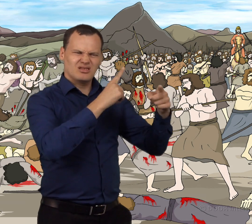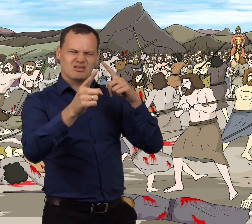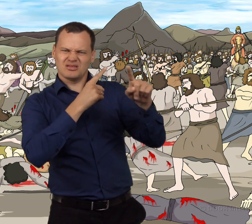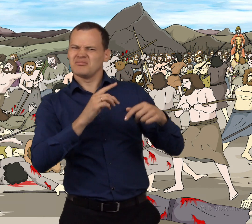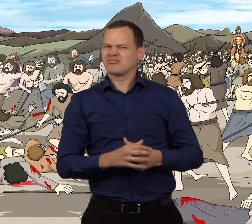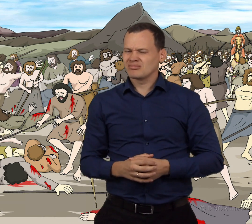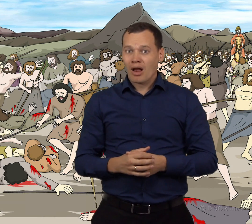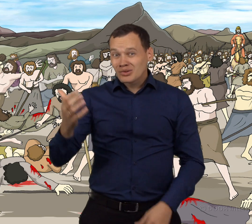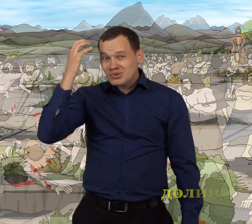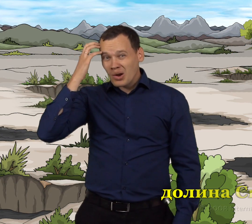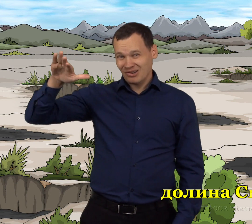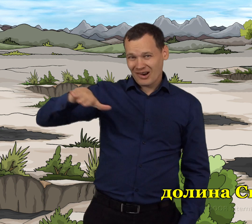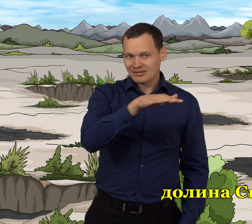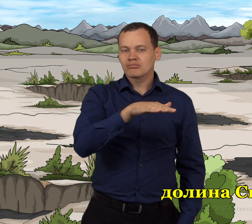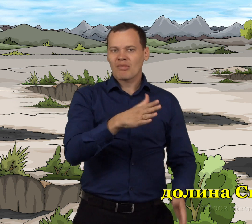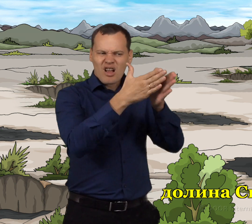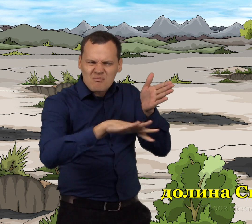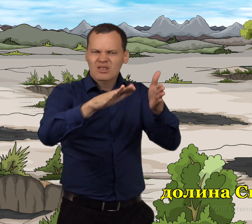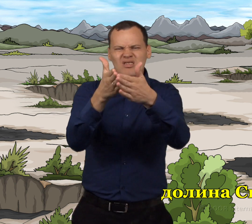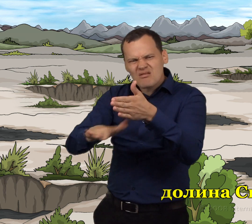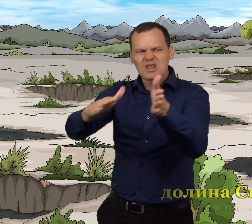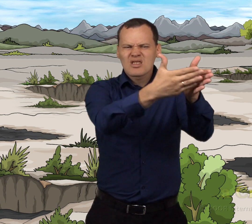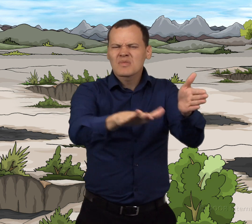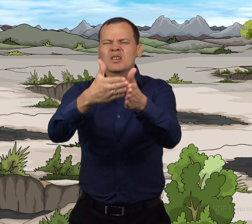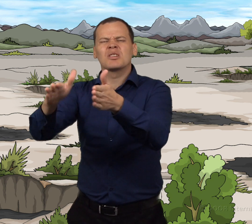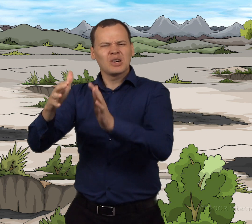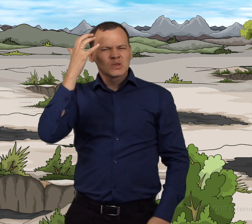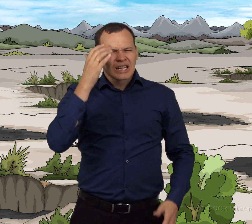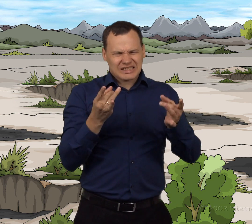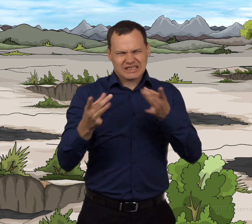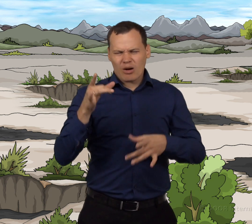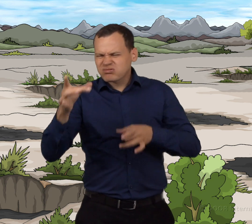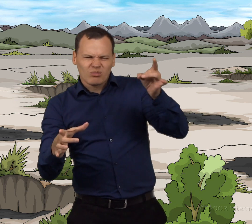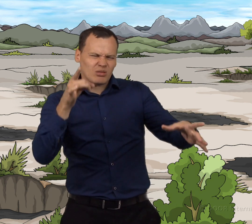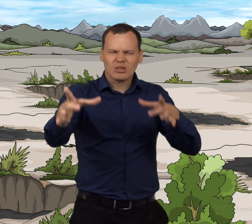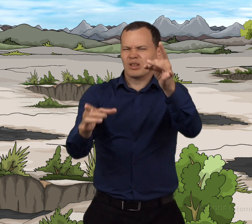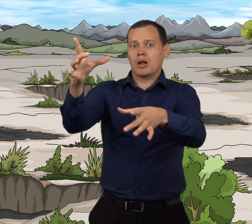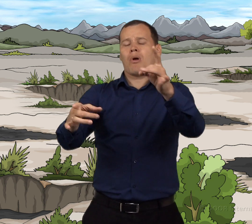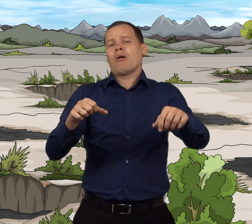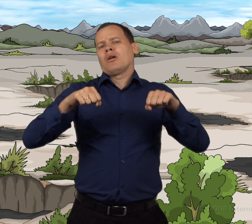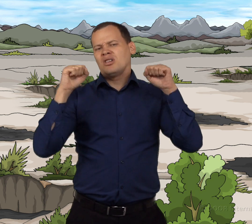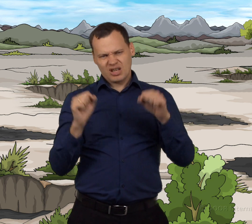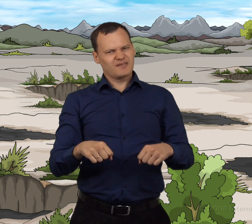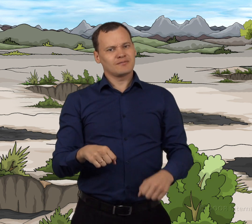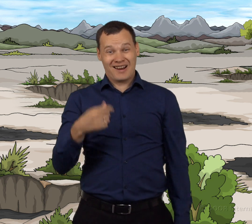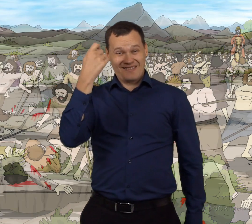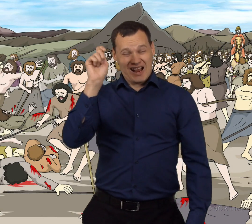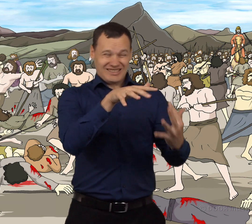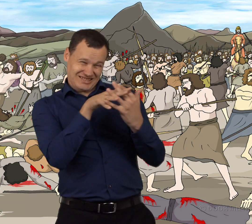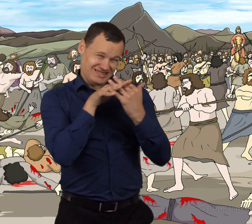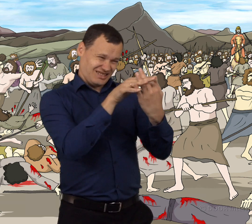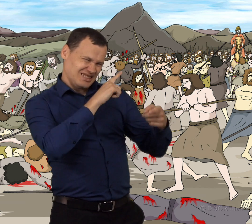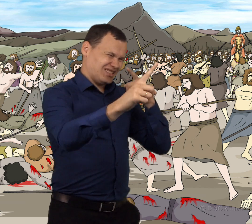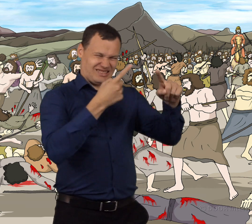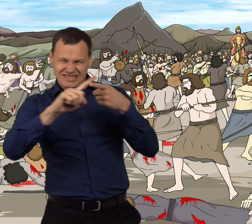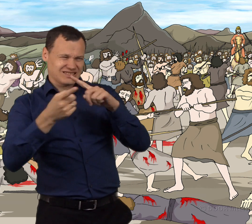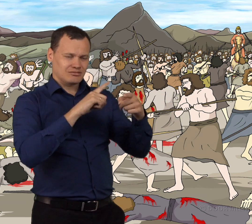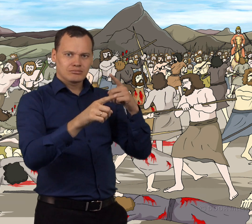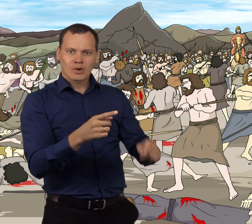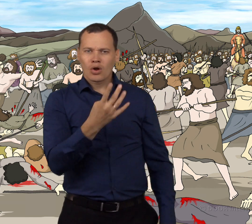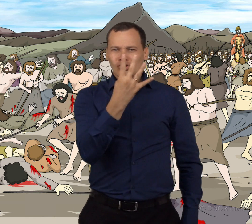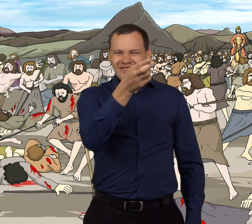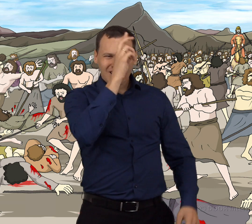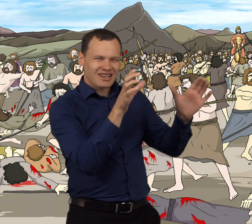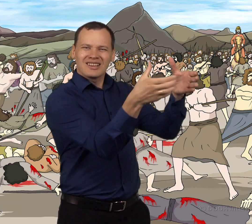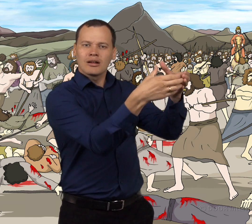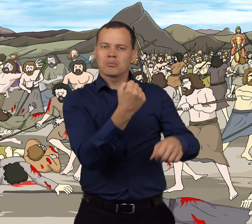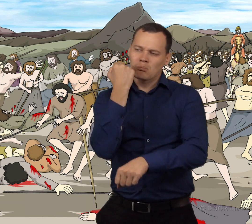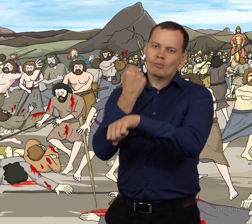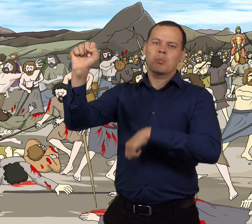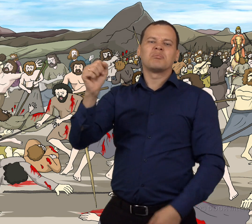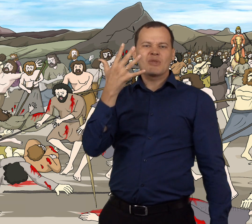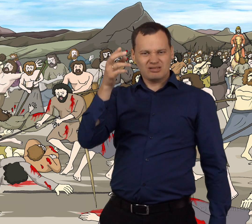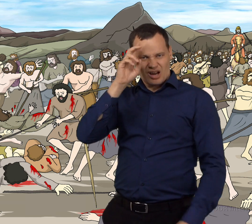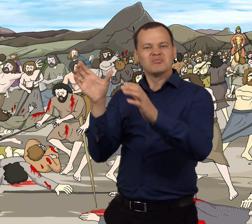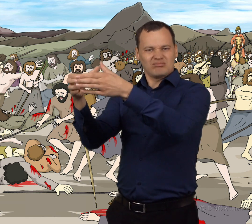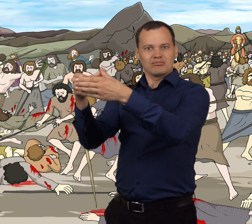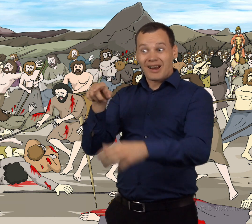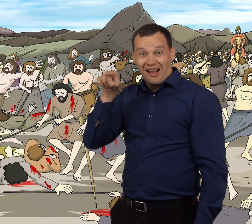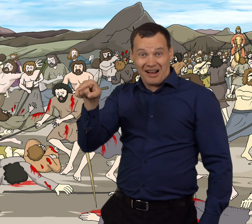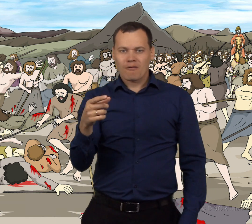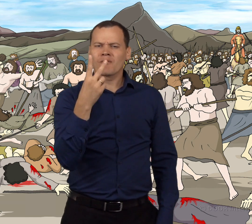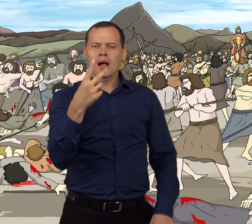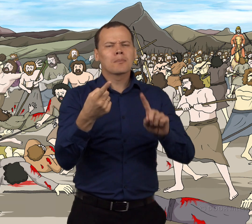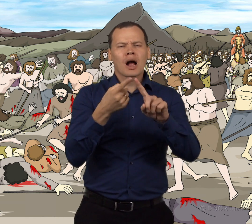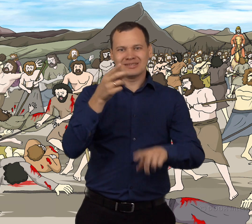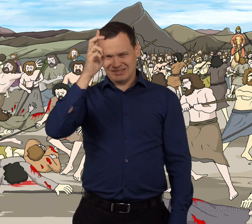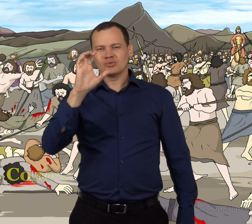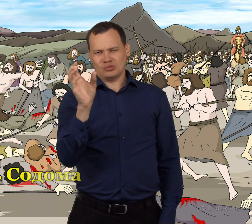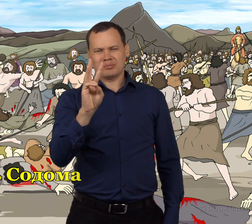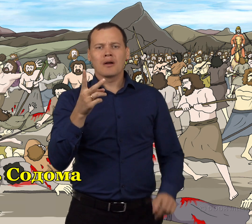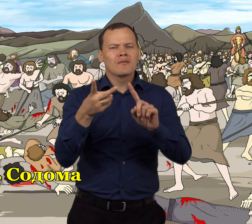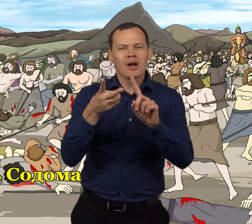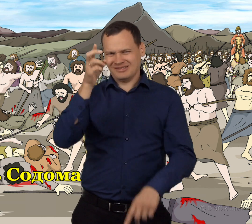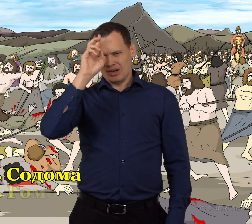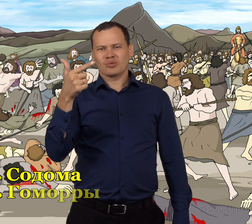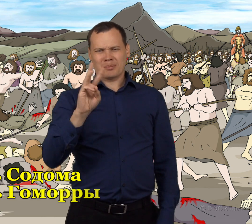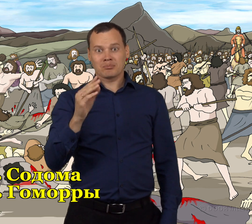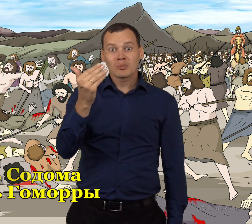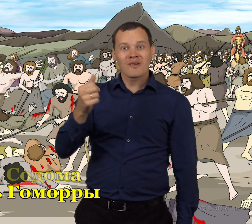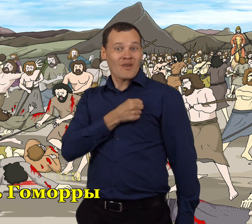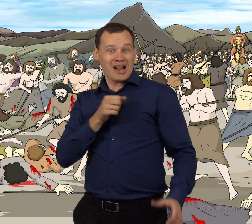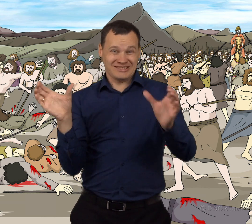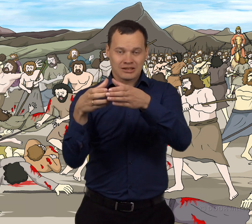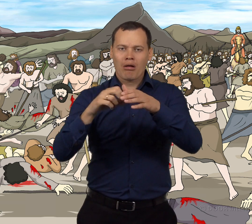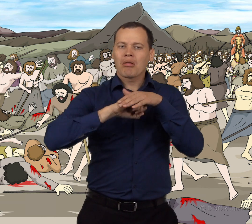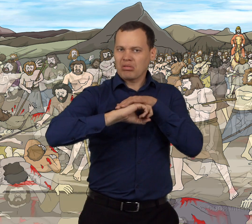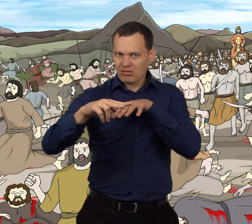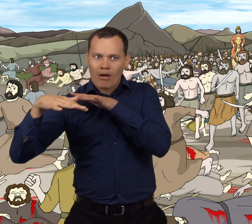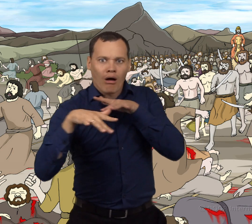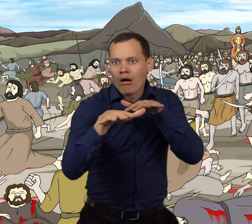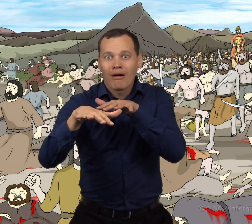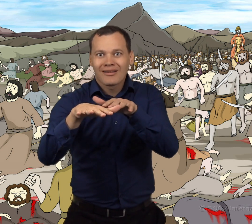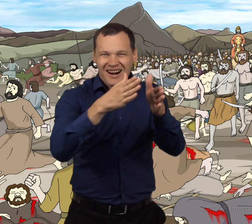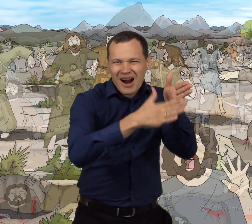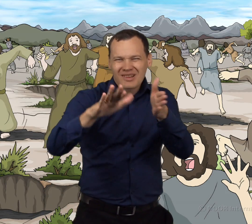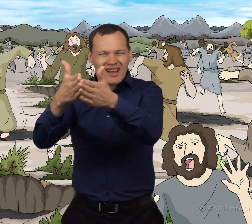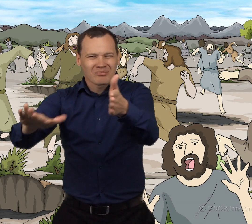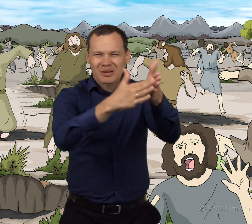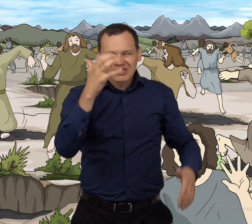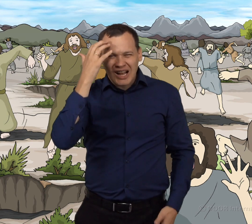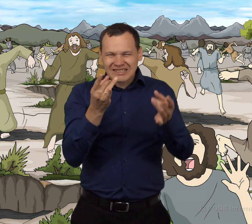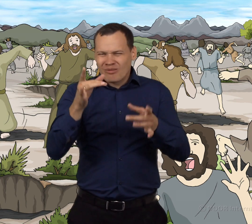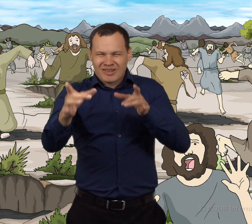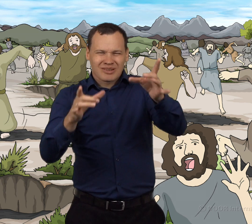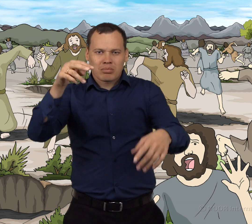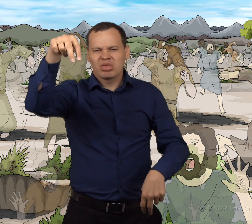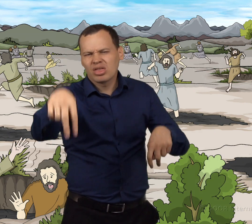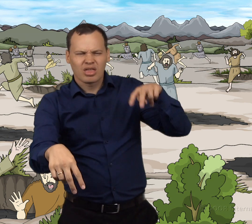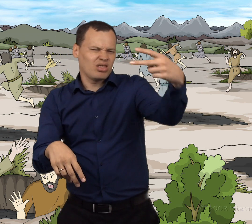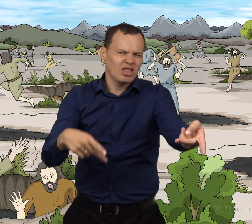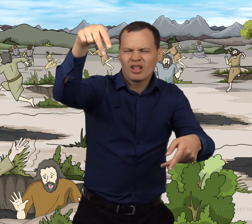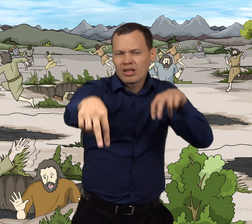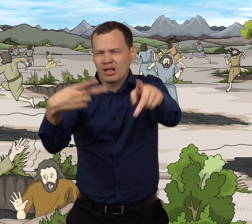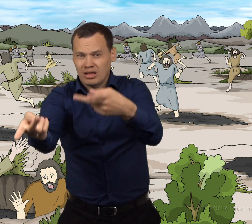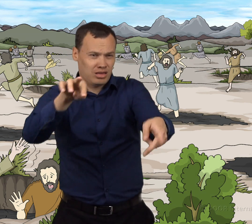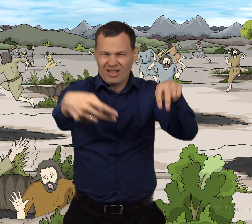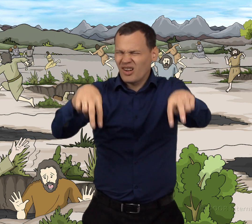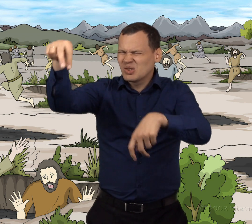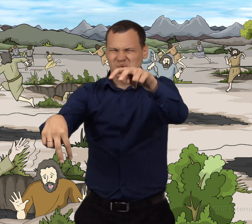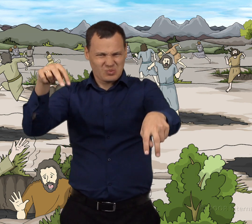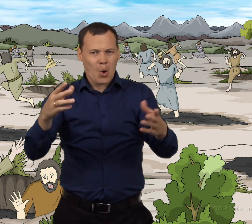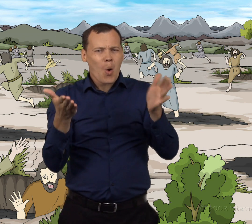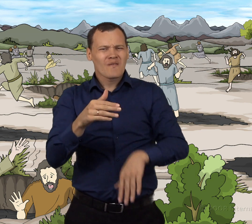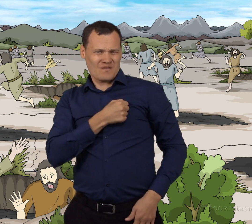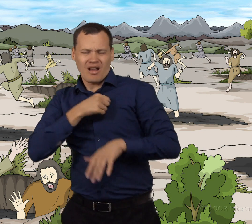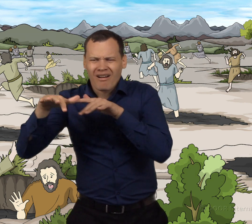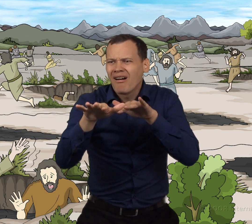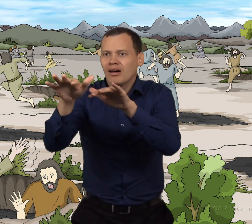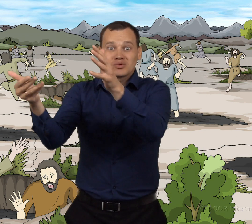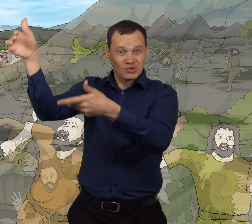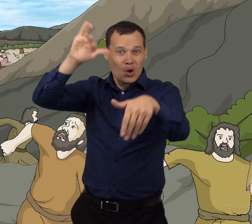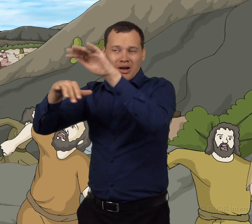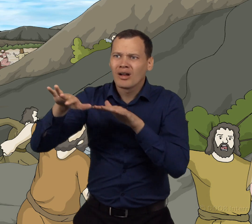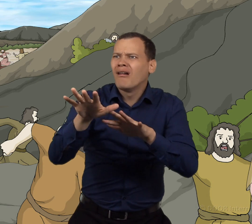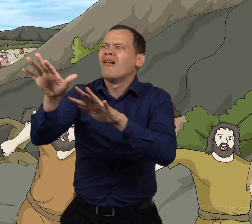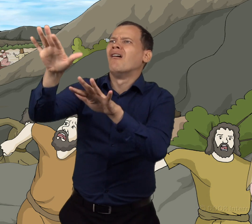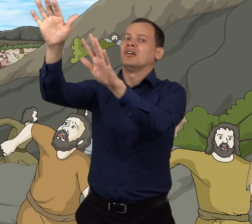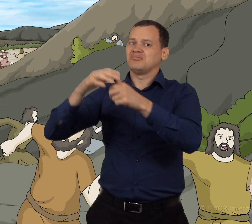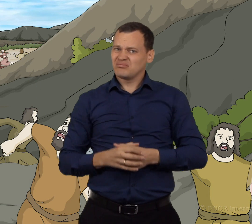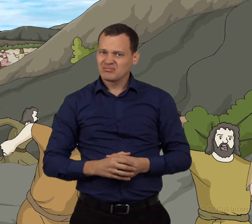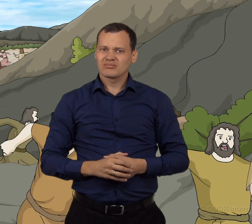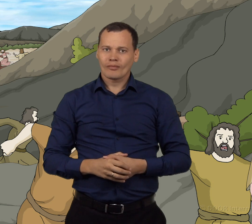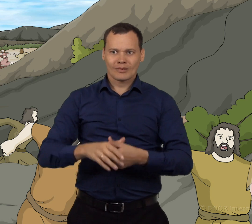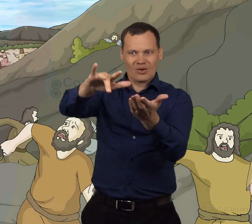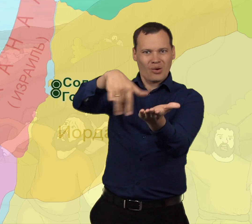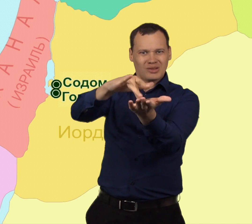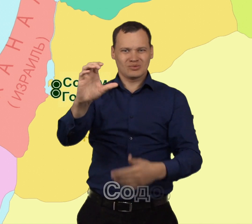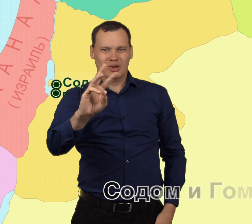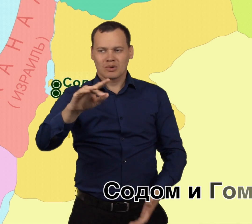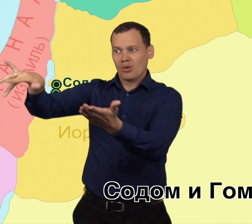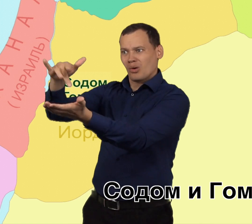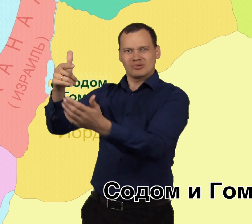Now the Valley of Siddim was full of tar pits, and as the kings of Sodom and Gomorrah fled, some men fell into the pits, but the survivors fled to the hill country.